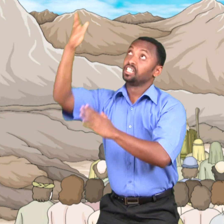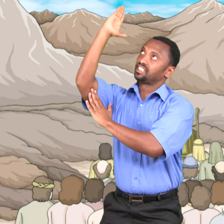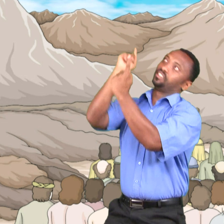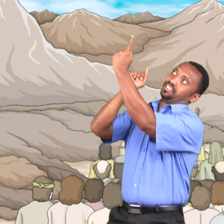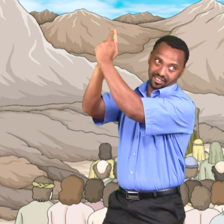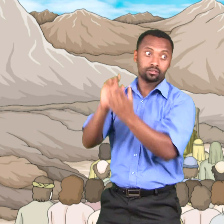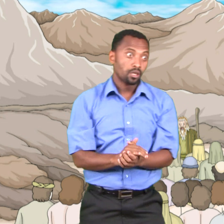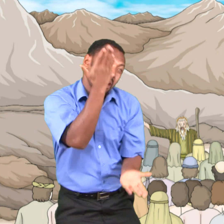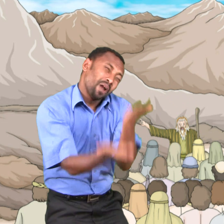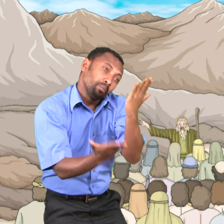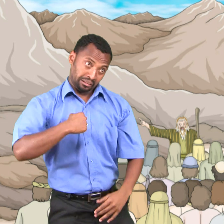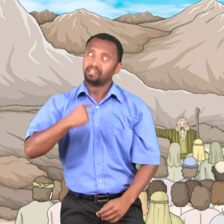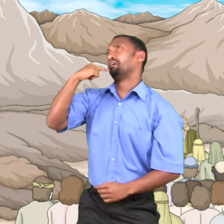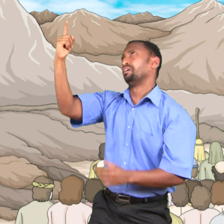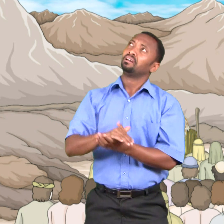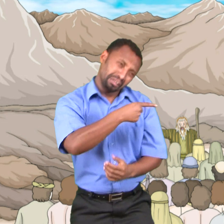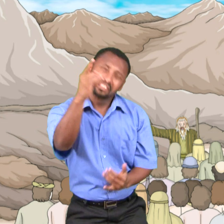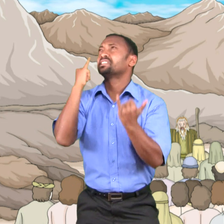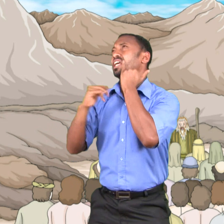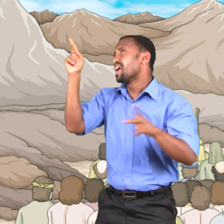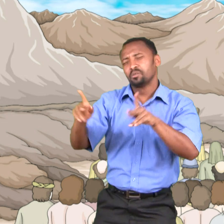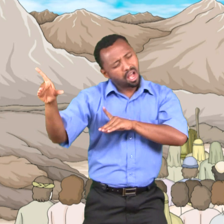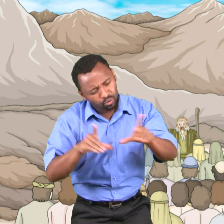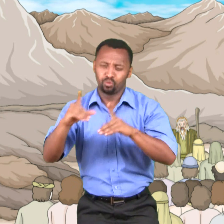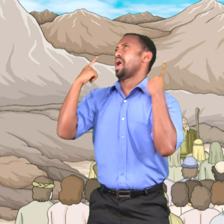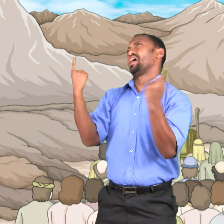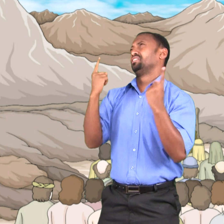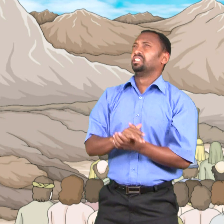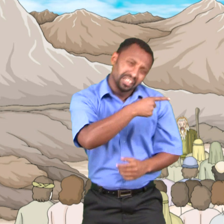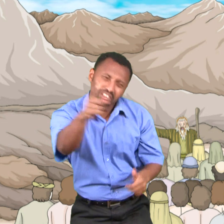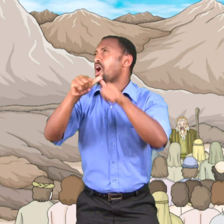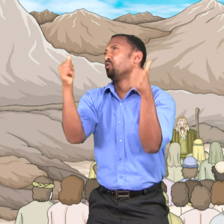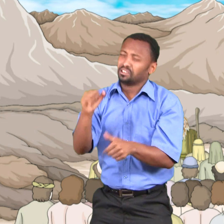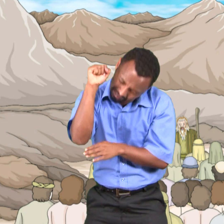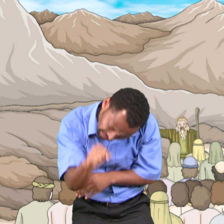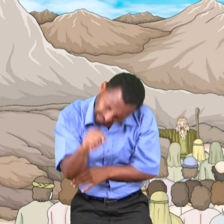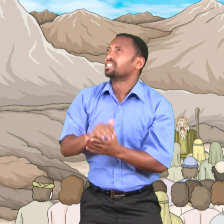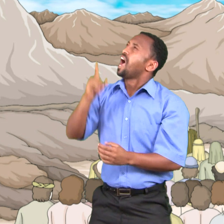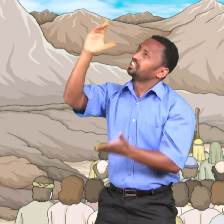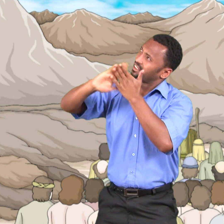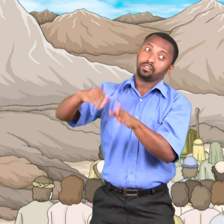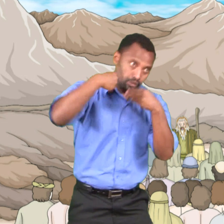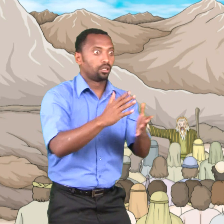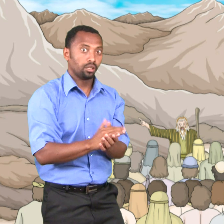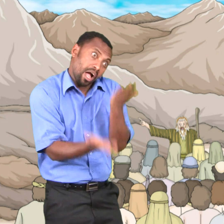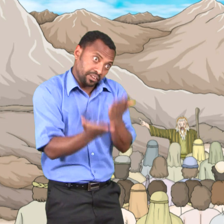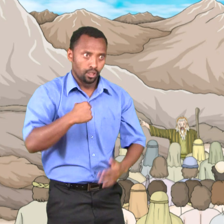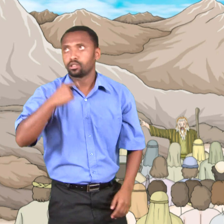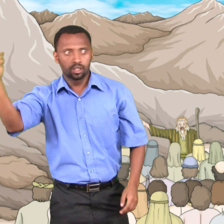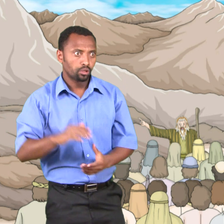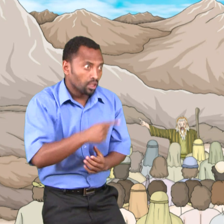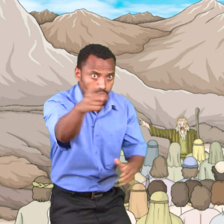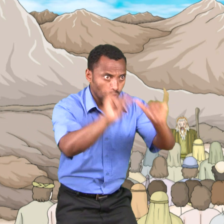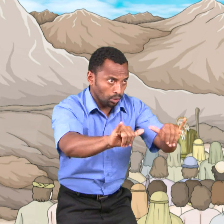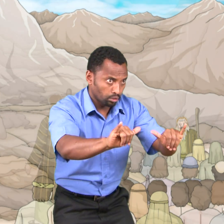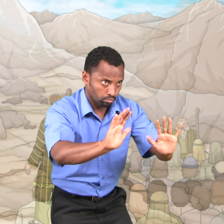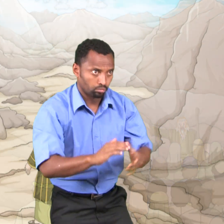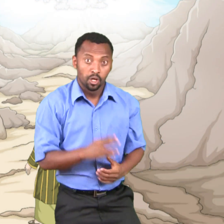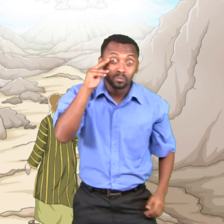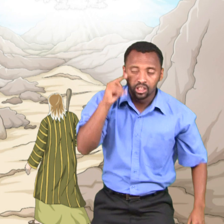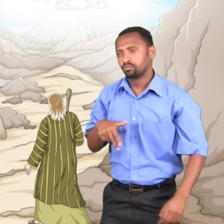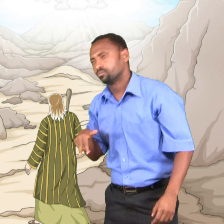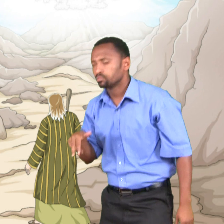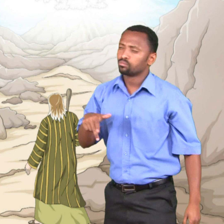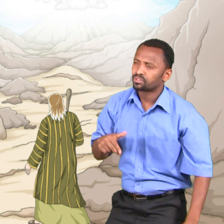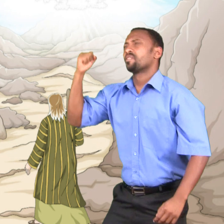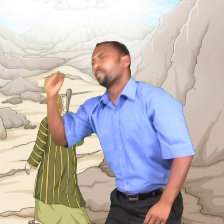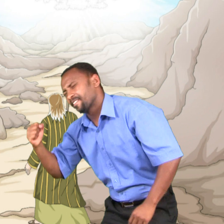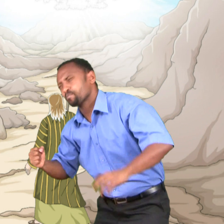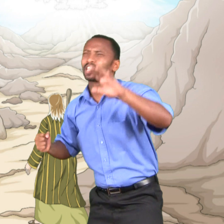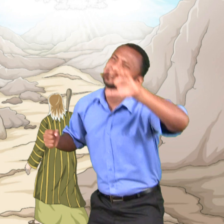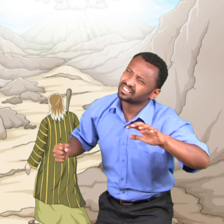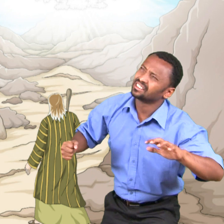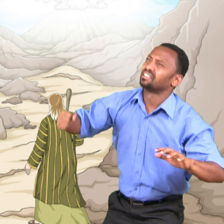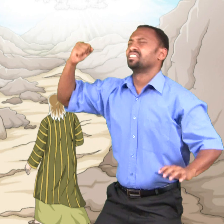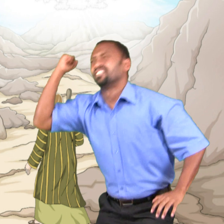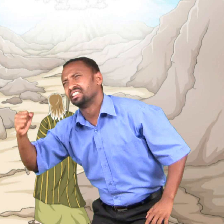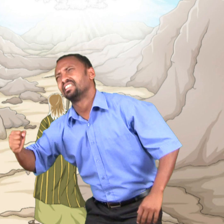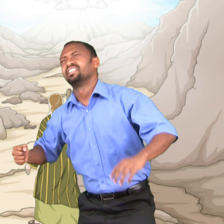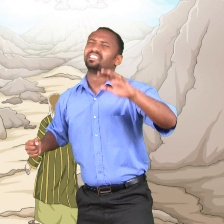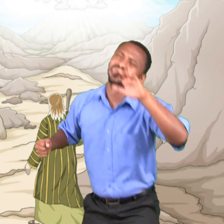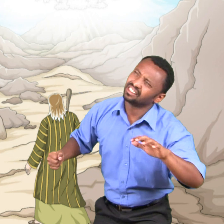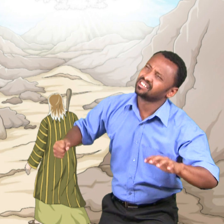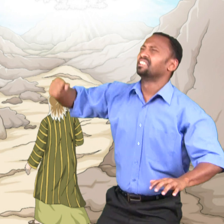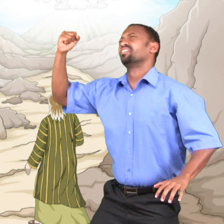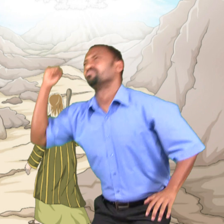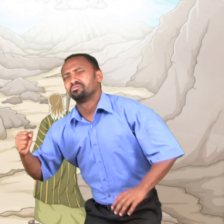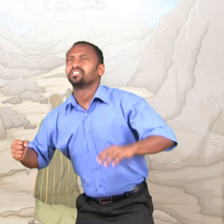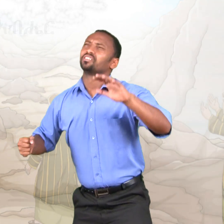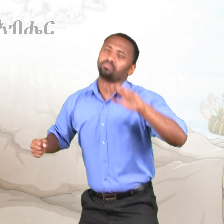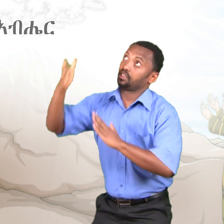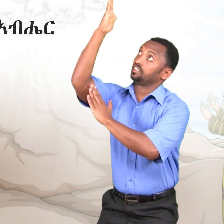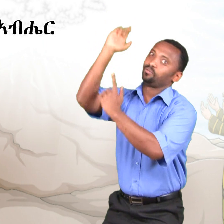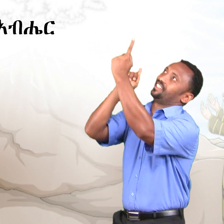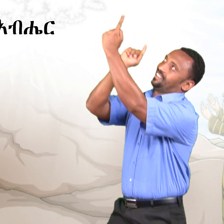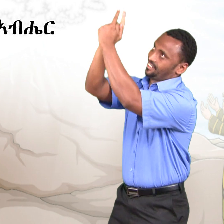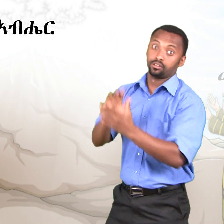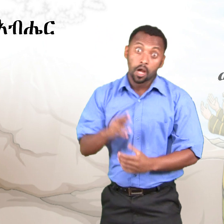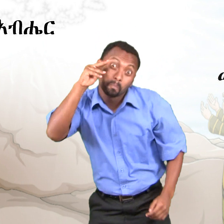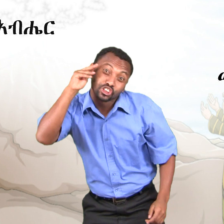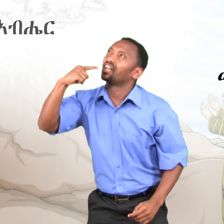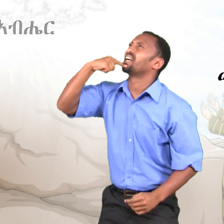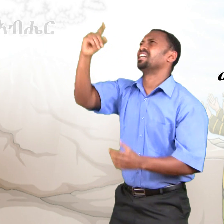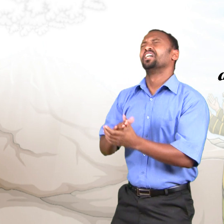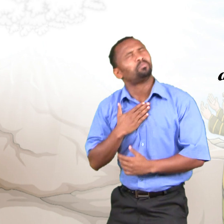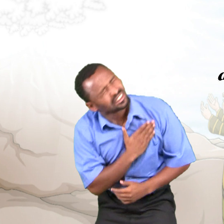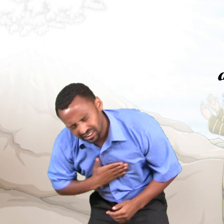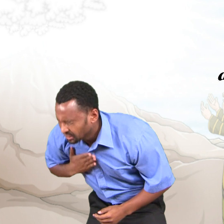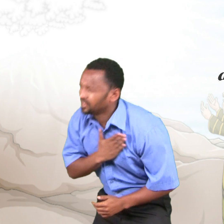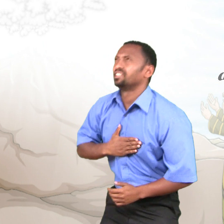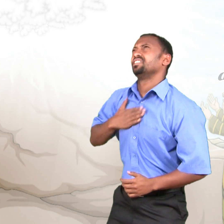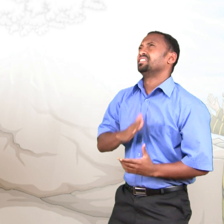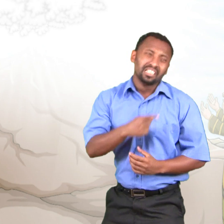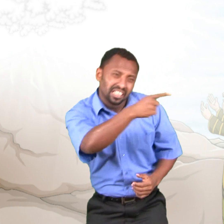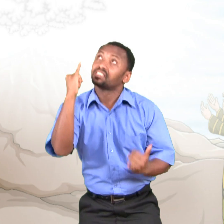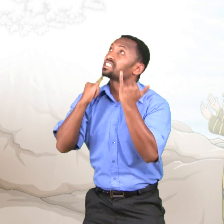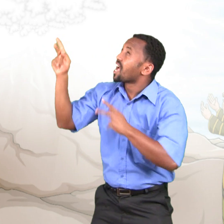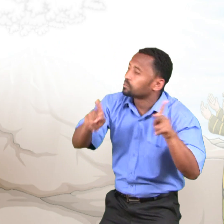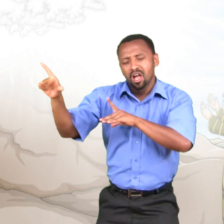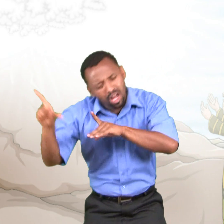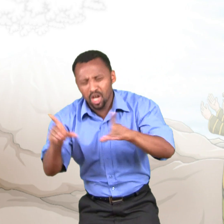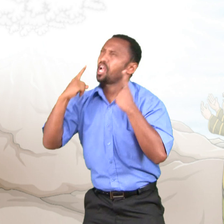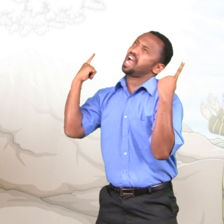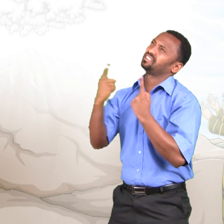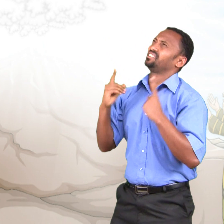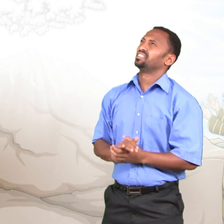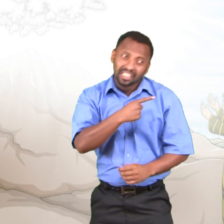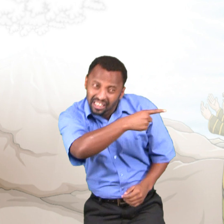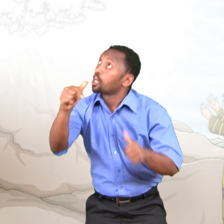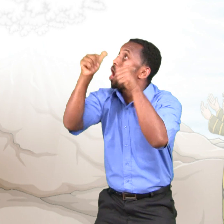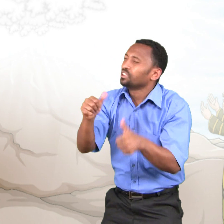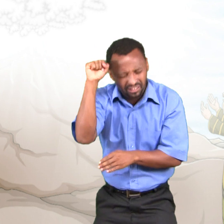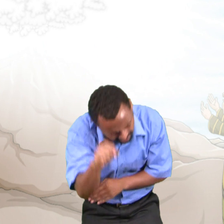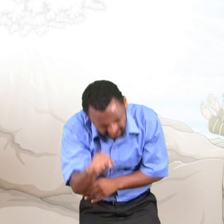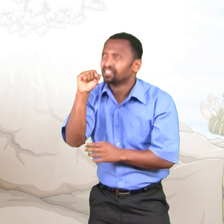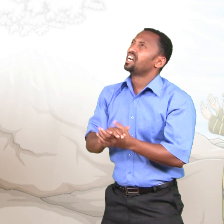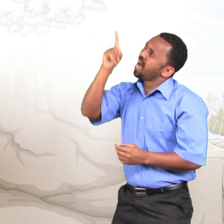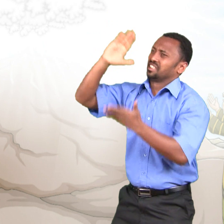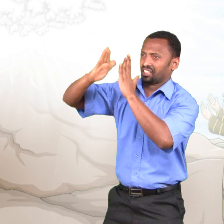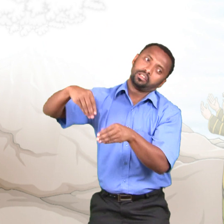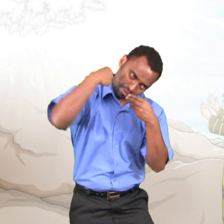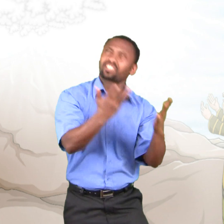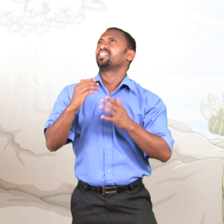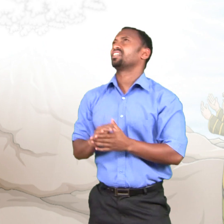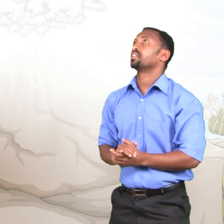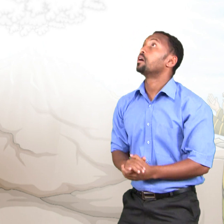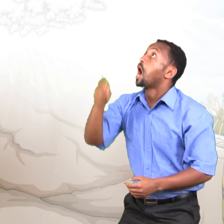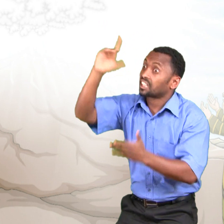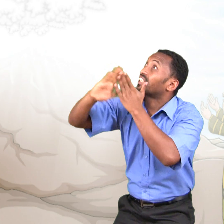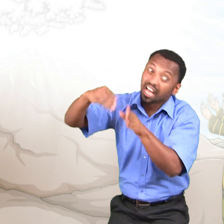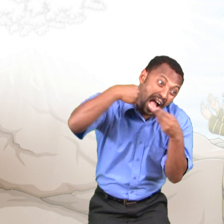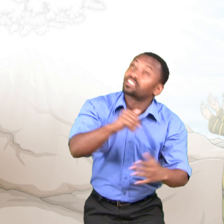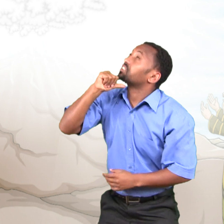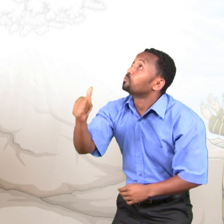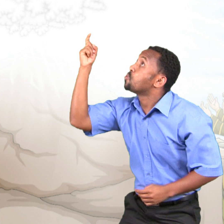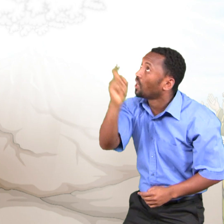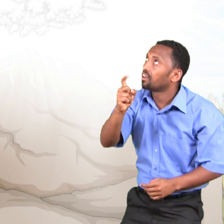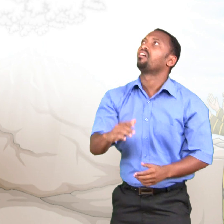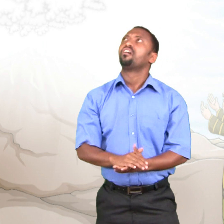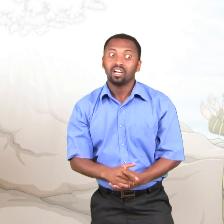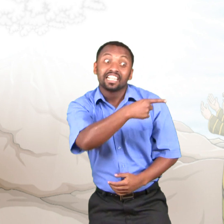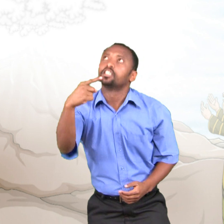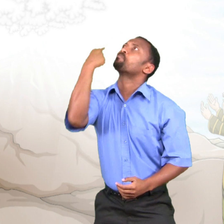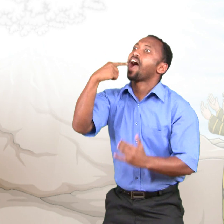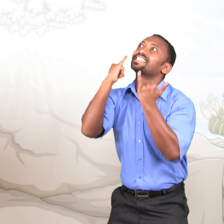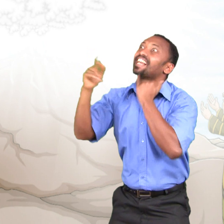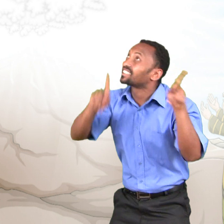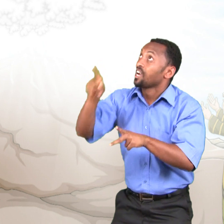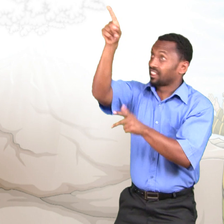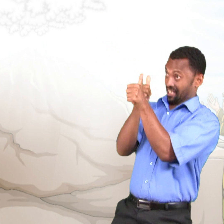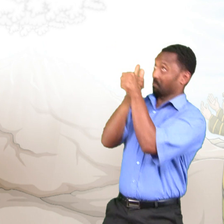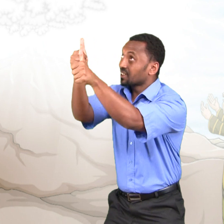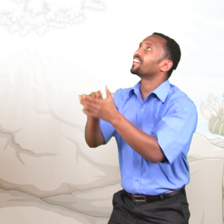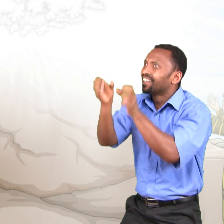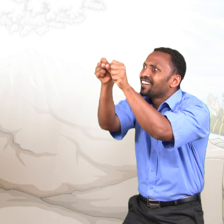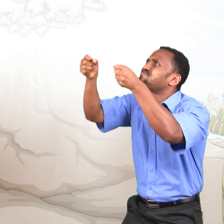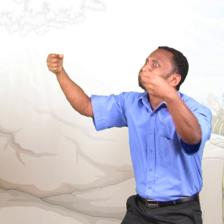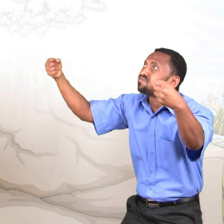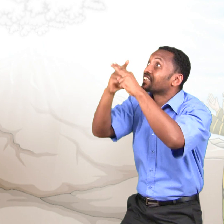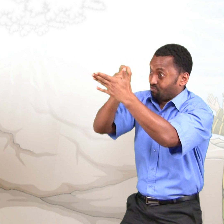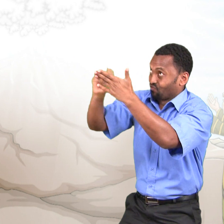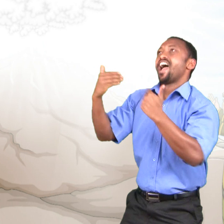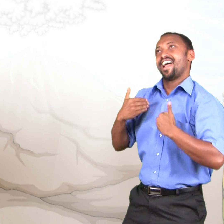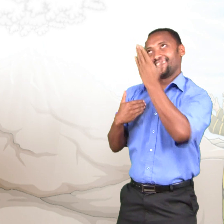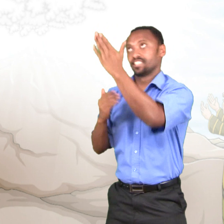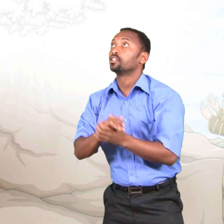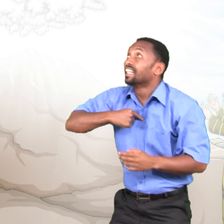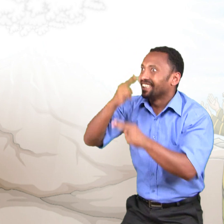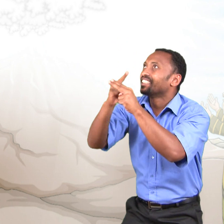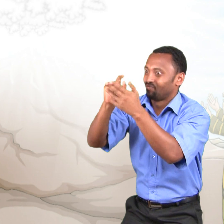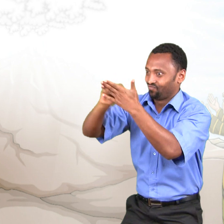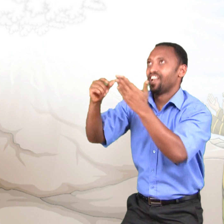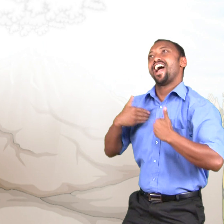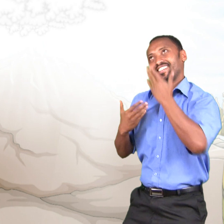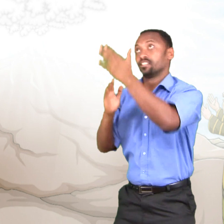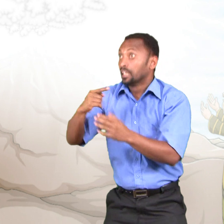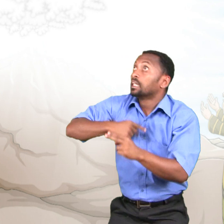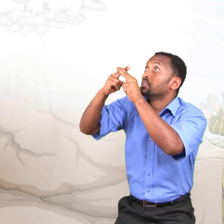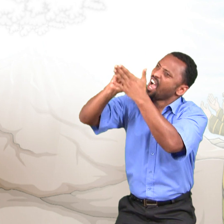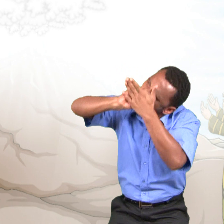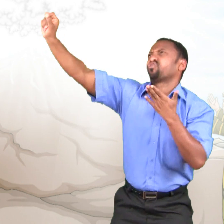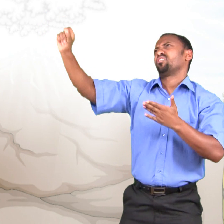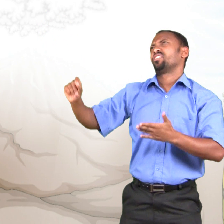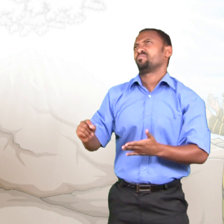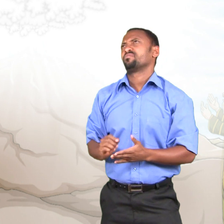Now I will go up to the LORD; perhaps I can make atonement for your sin.” So Moses returned to the LORD and said, “Oh, what a great sin these people have committed! They have made gods of gold for themselves. Yet now, if You would only forgive their sin....